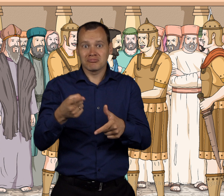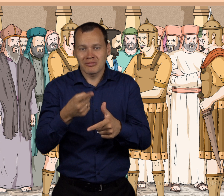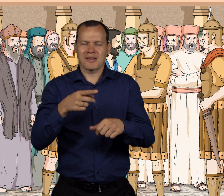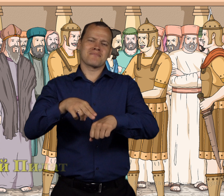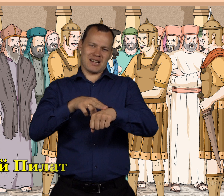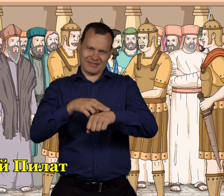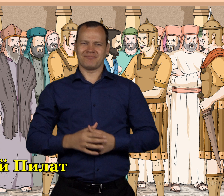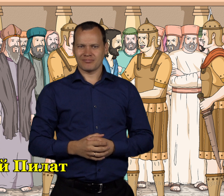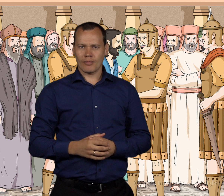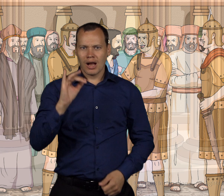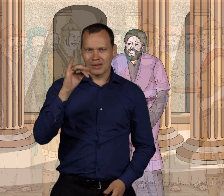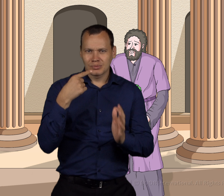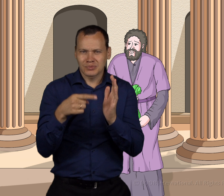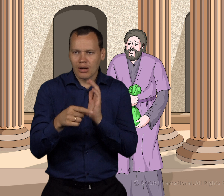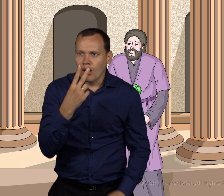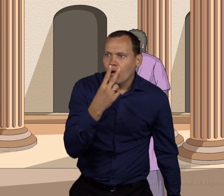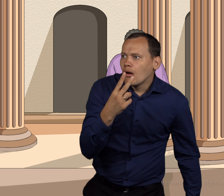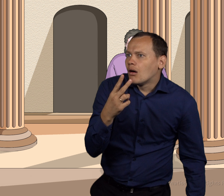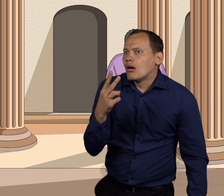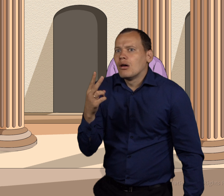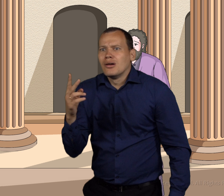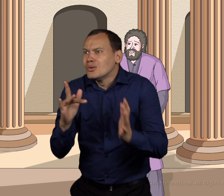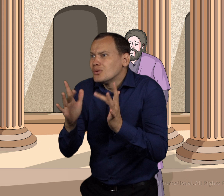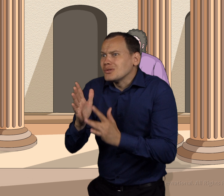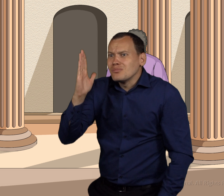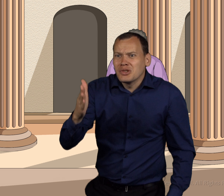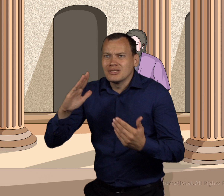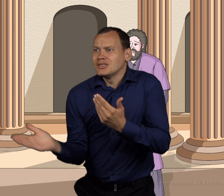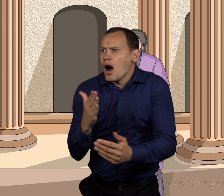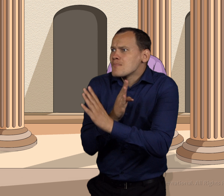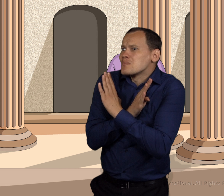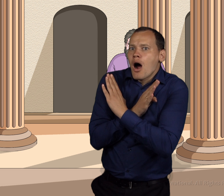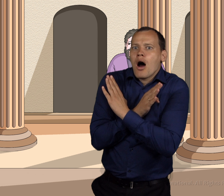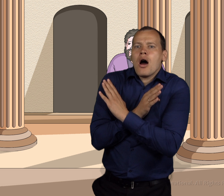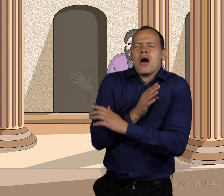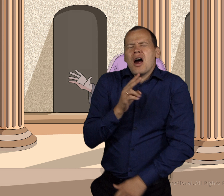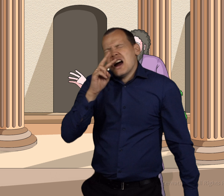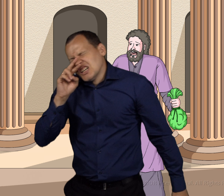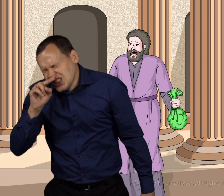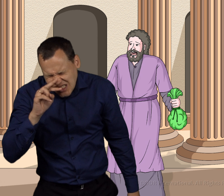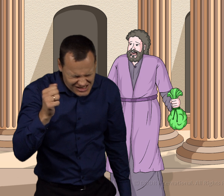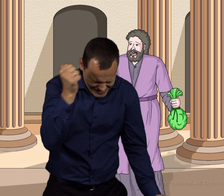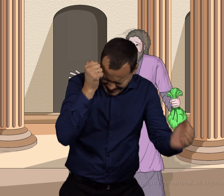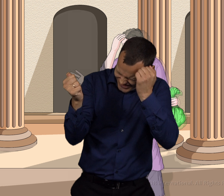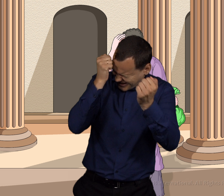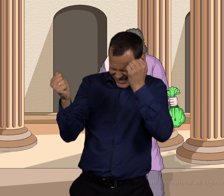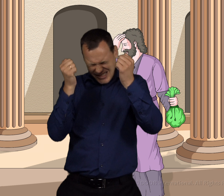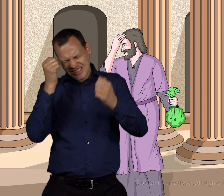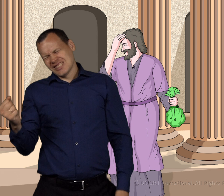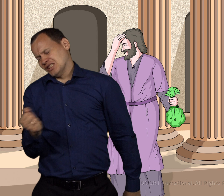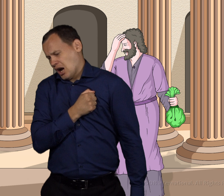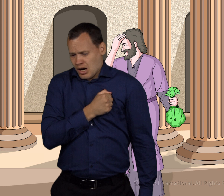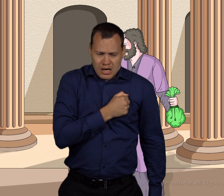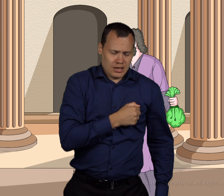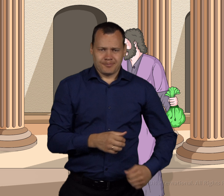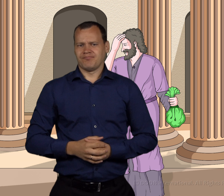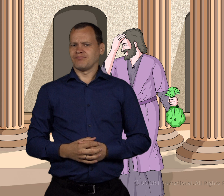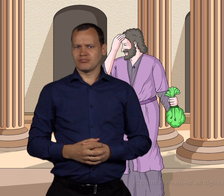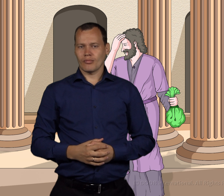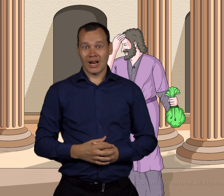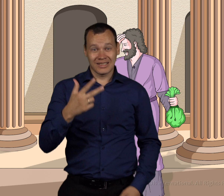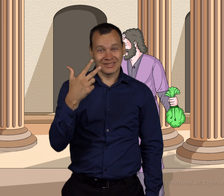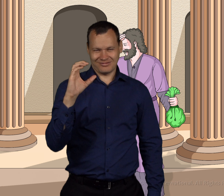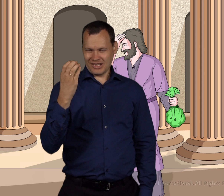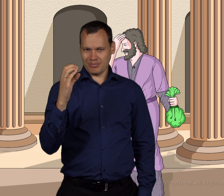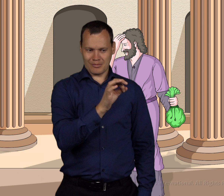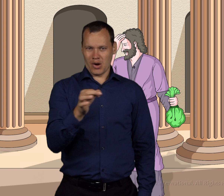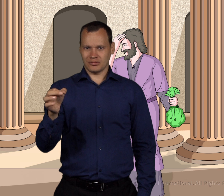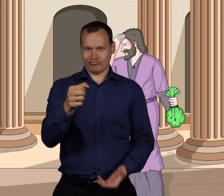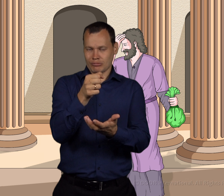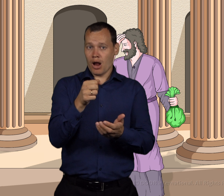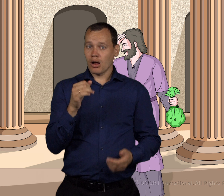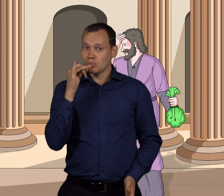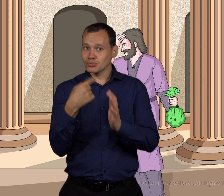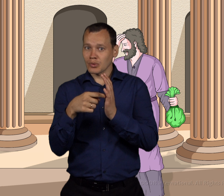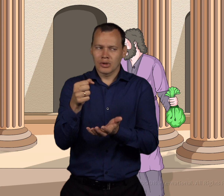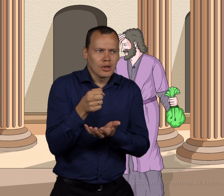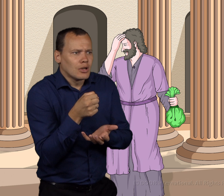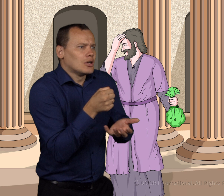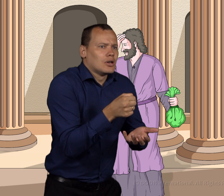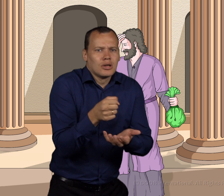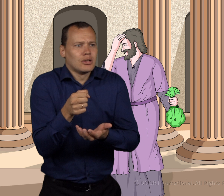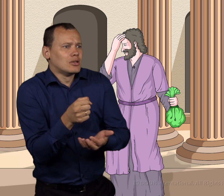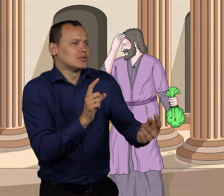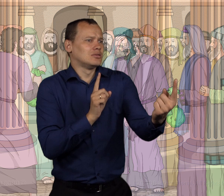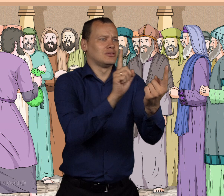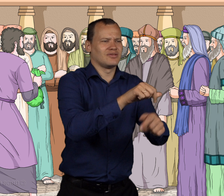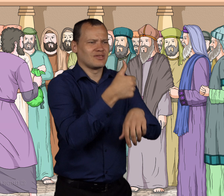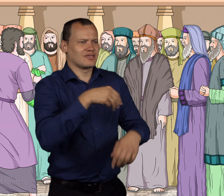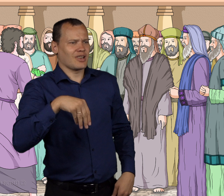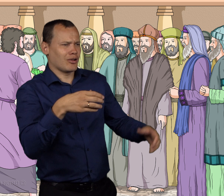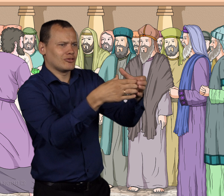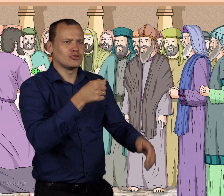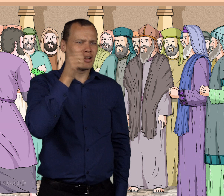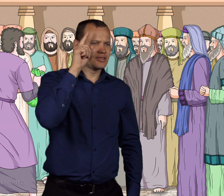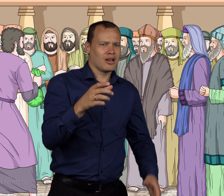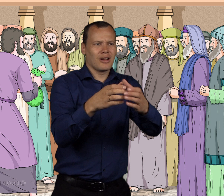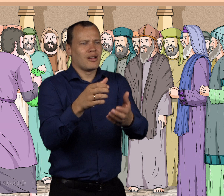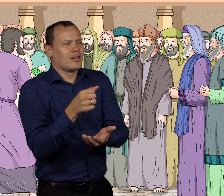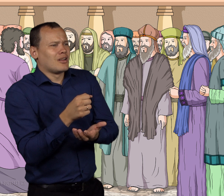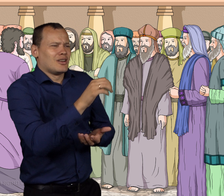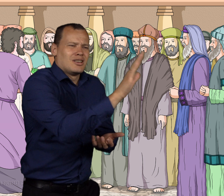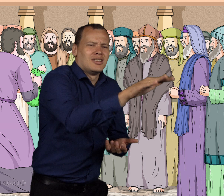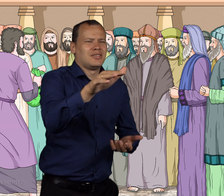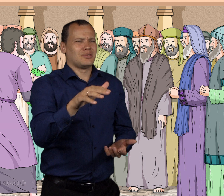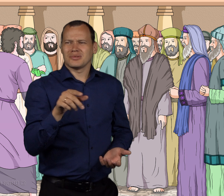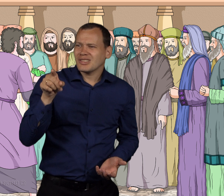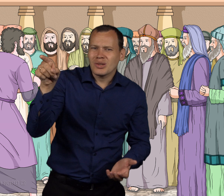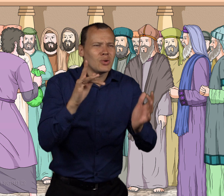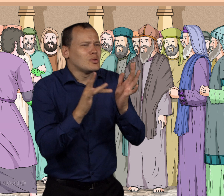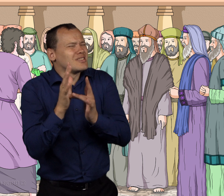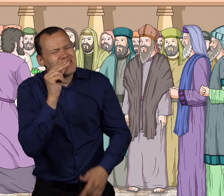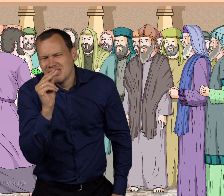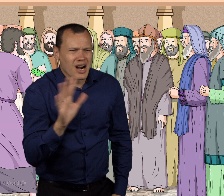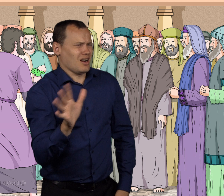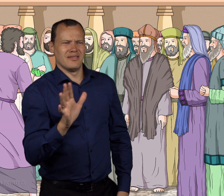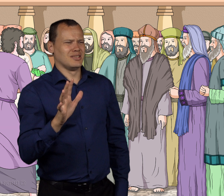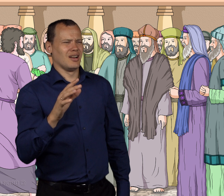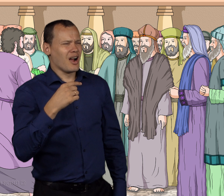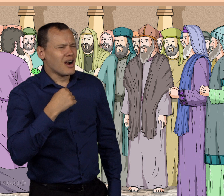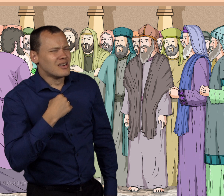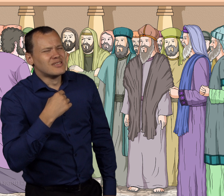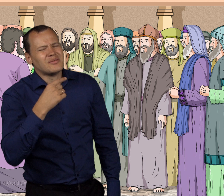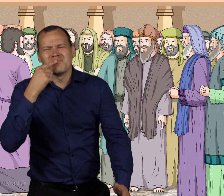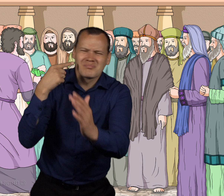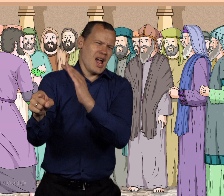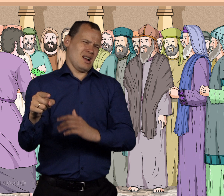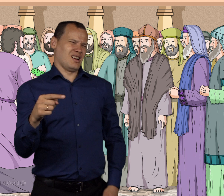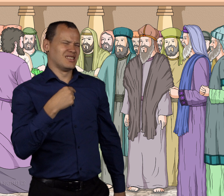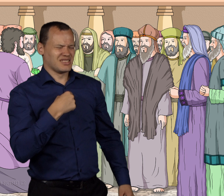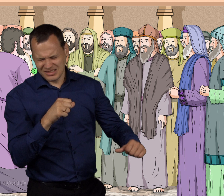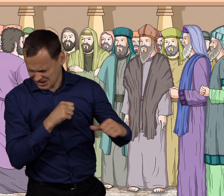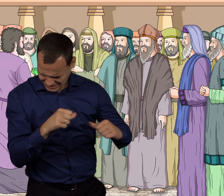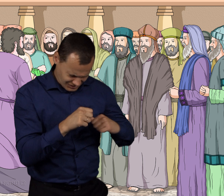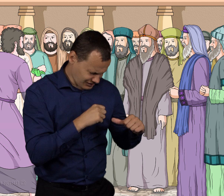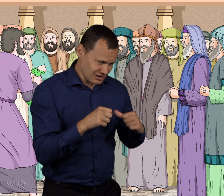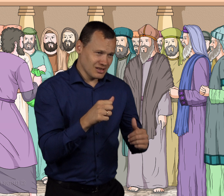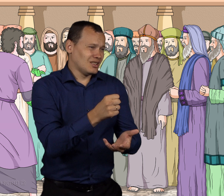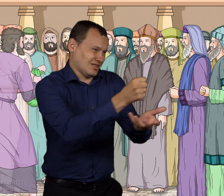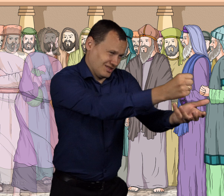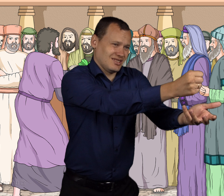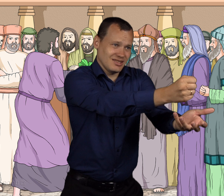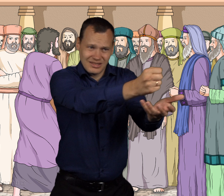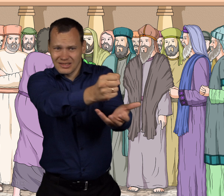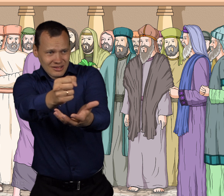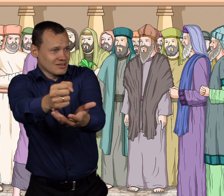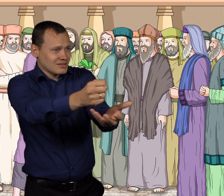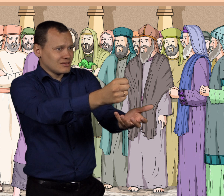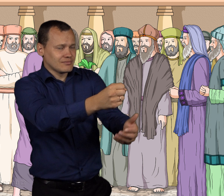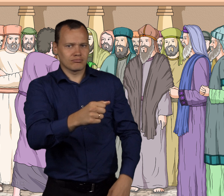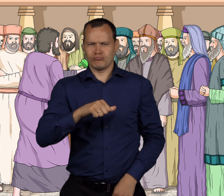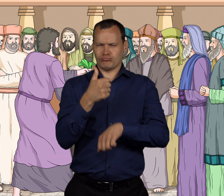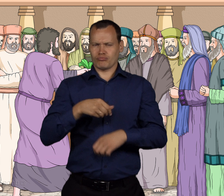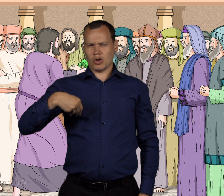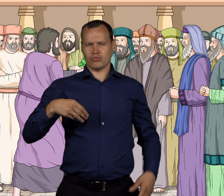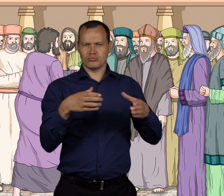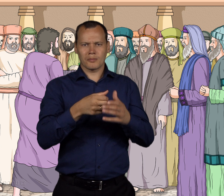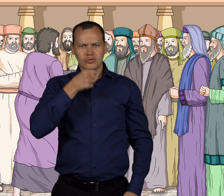When Judas, who had betrayed Him, saw that Jesus was condemned, he was filled with remorse and returned the thirty pieces of silver to the chief priests and elders.